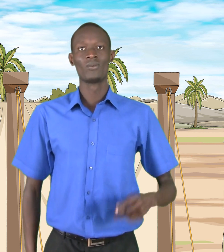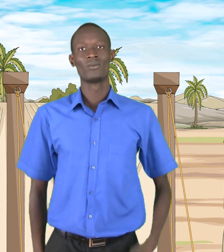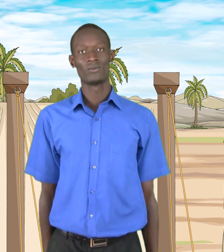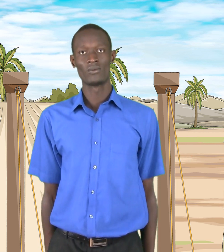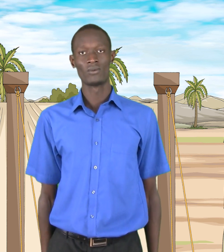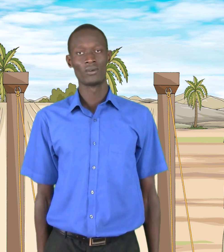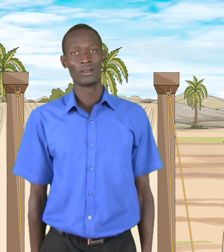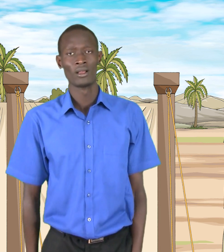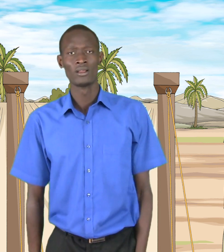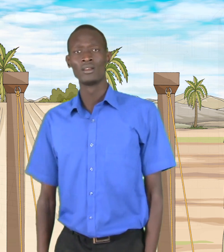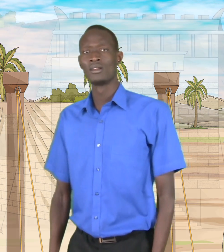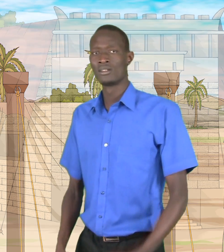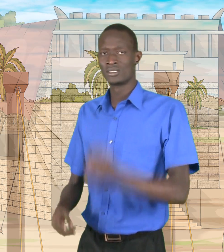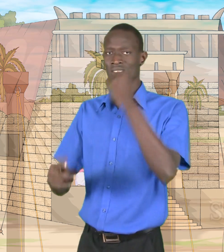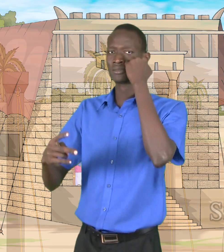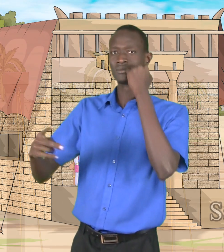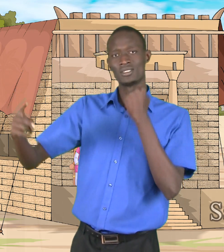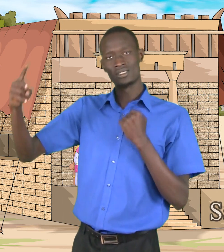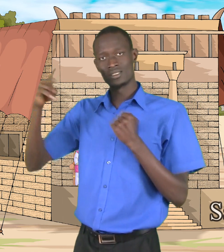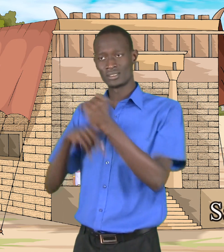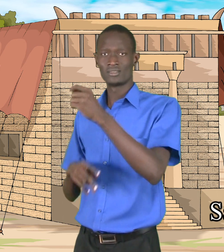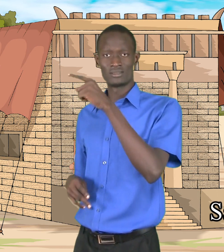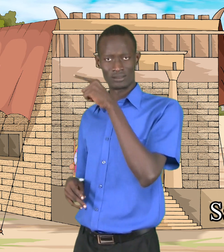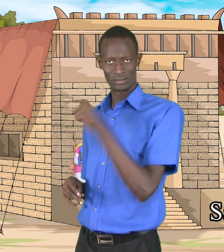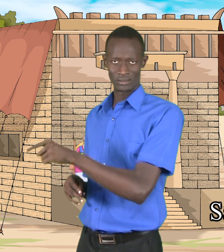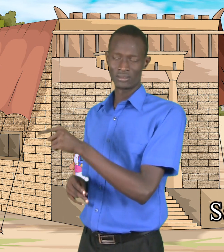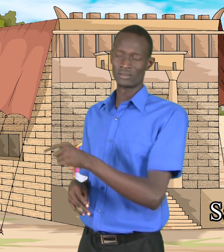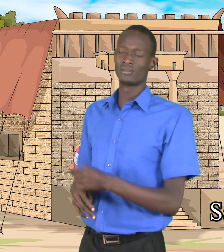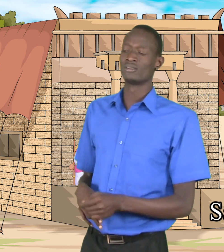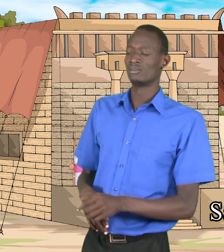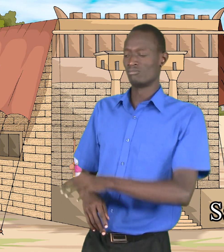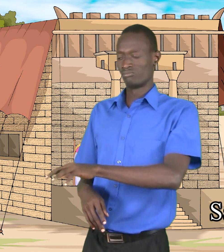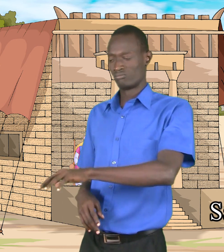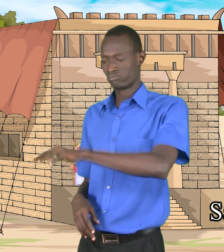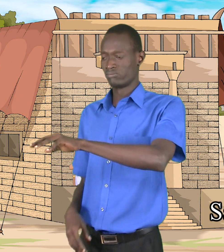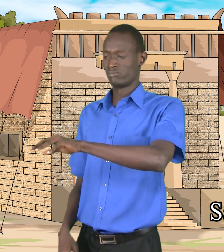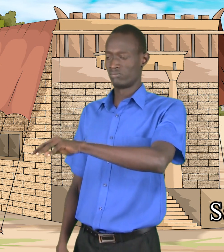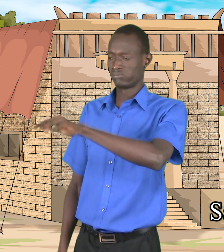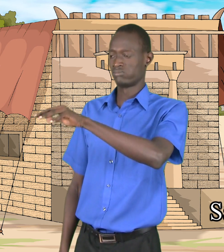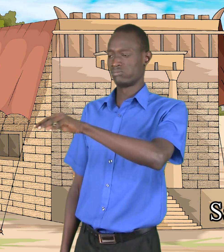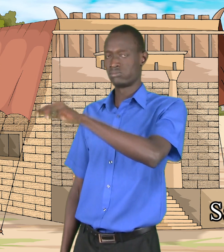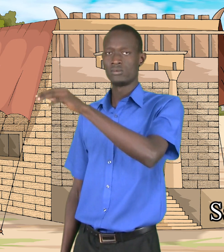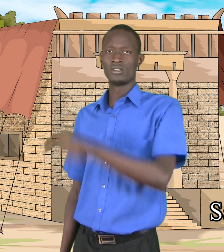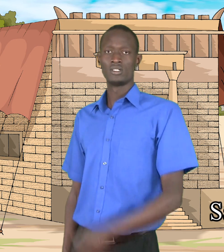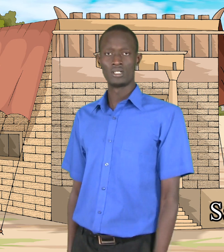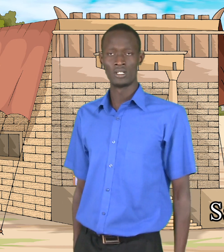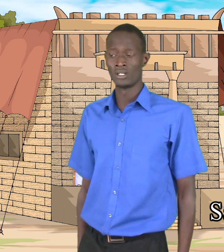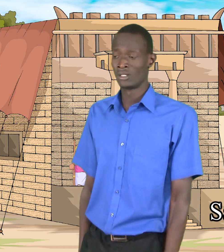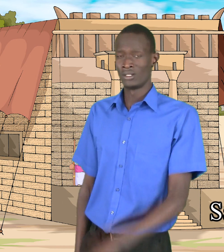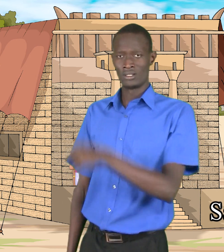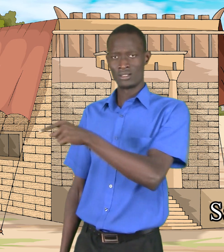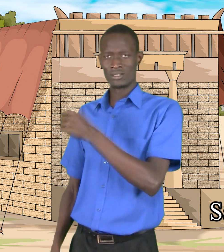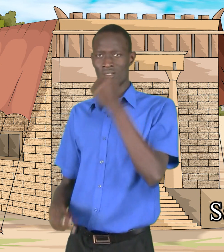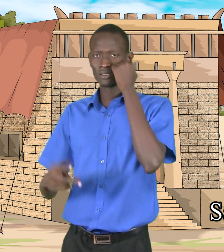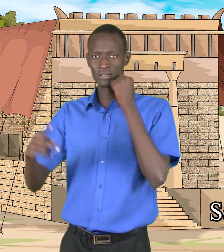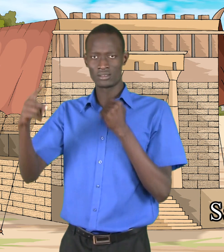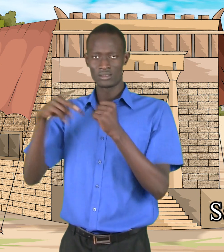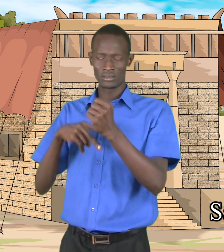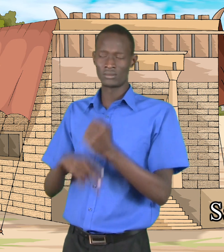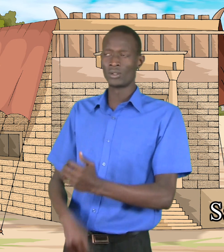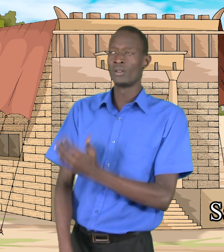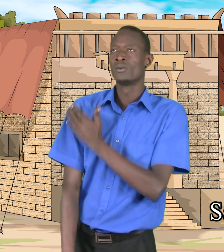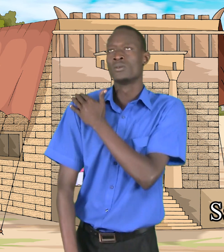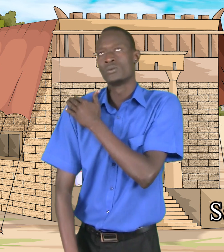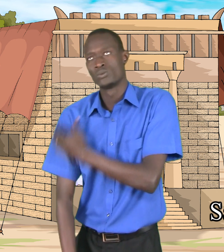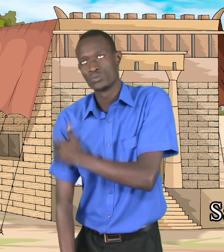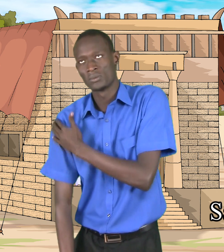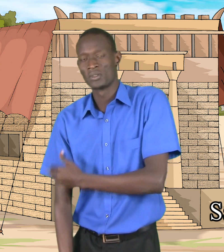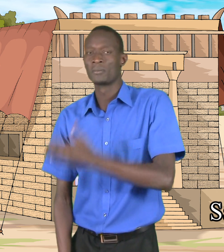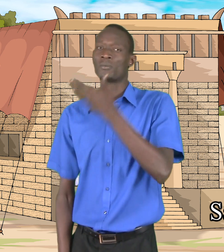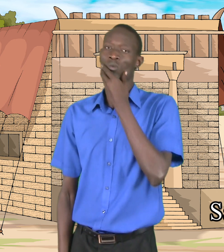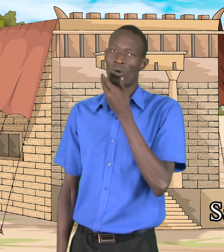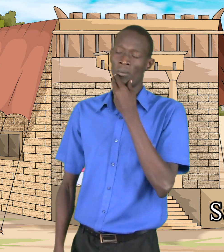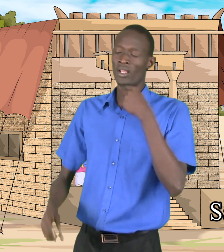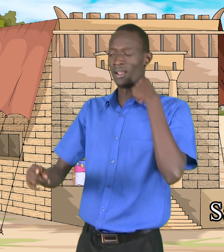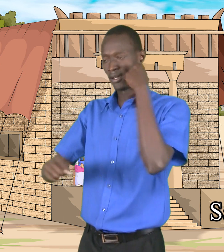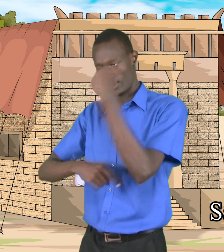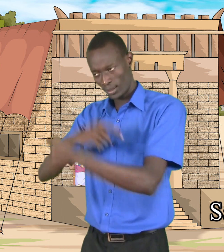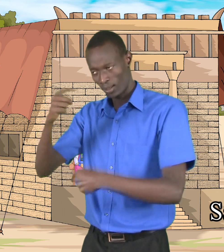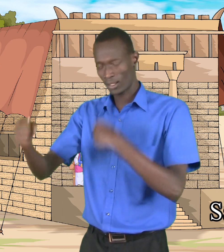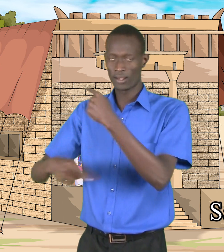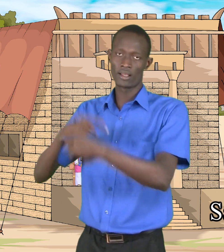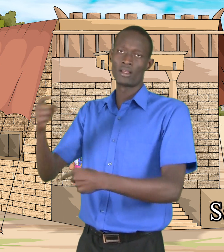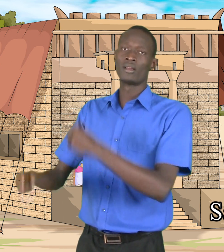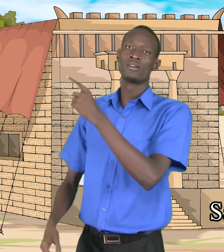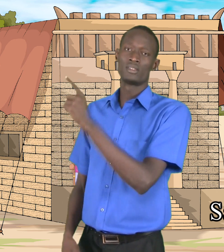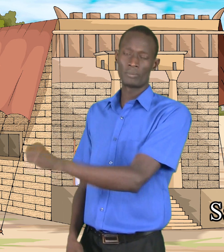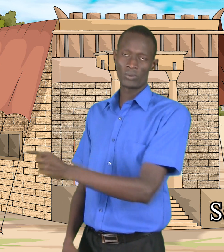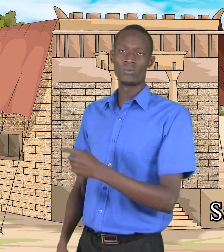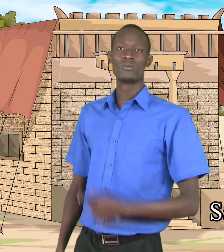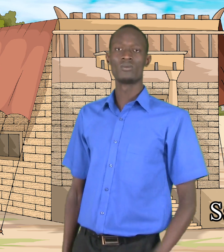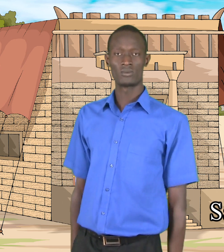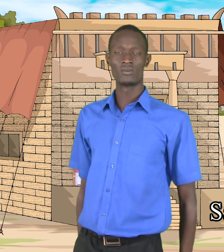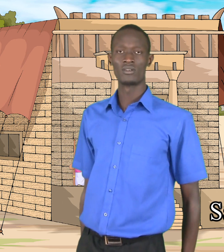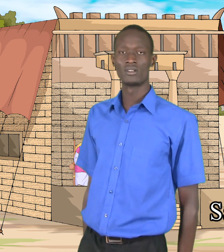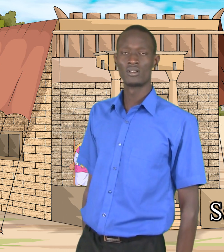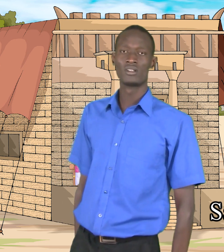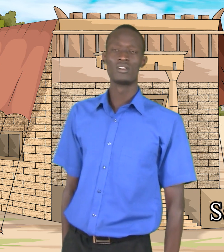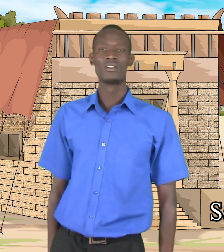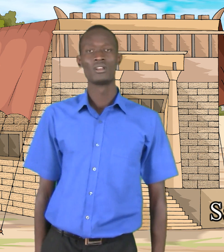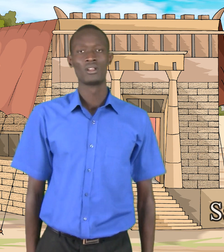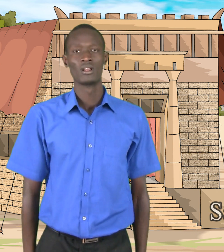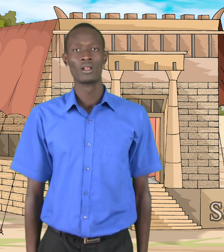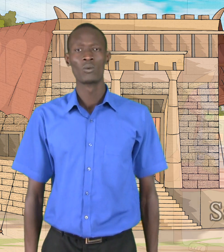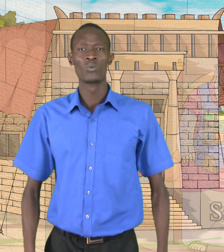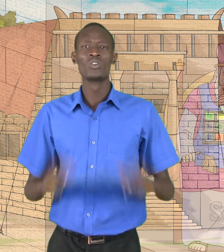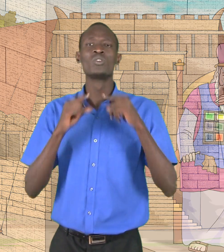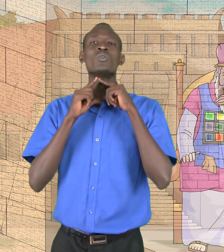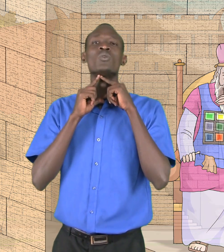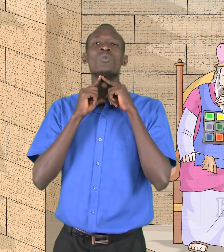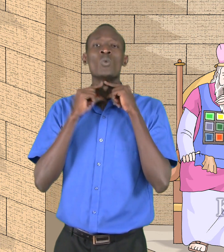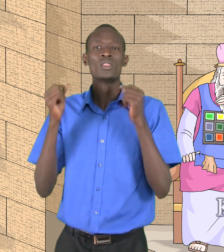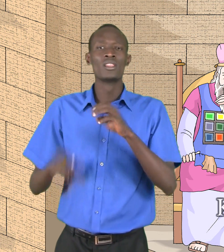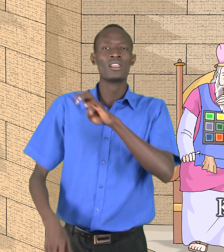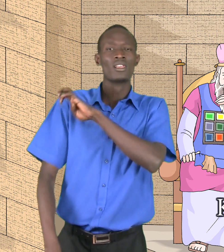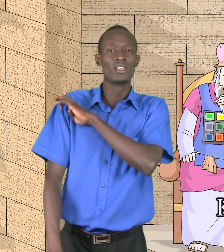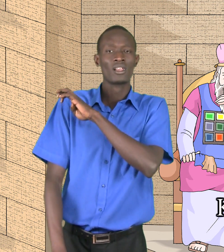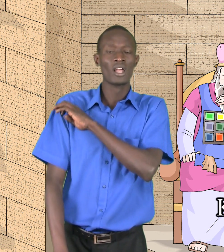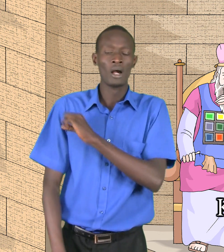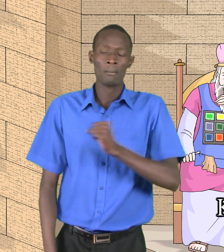Meanwhile, the boy Samuel grew up in the presence of the LORD.